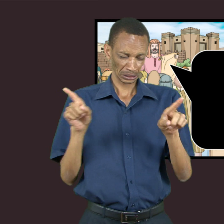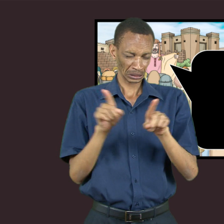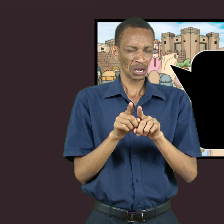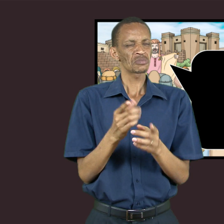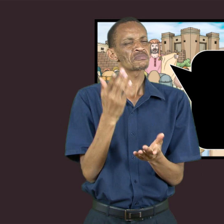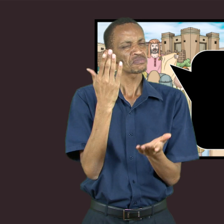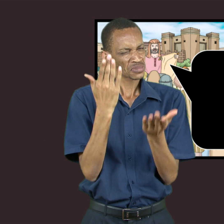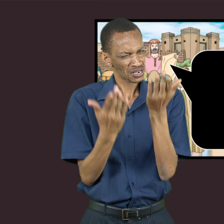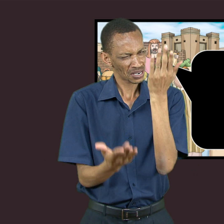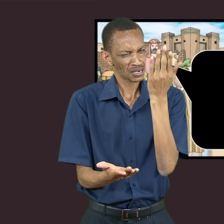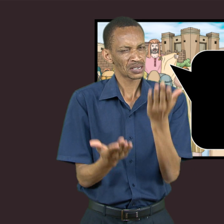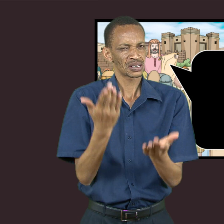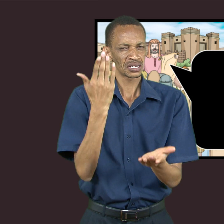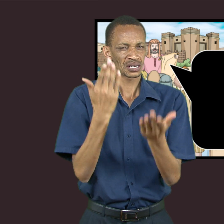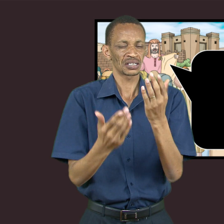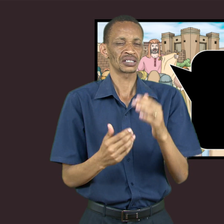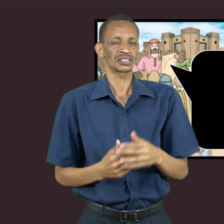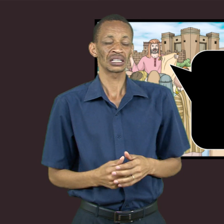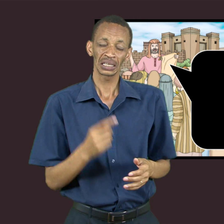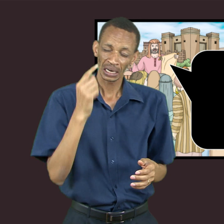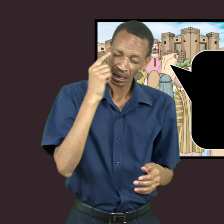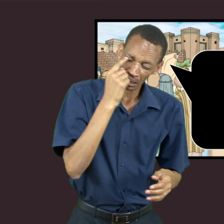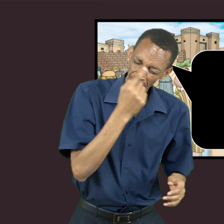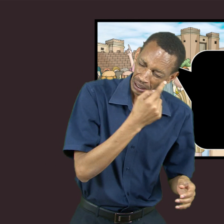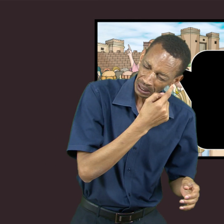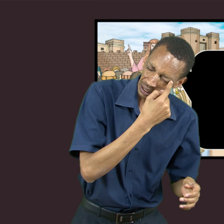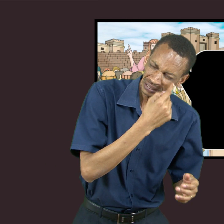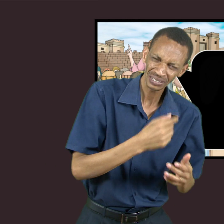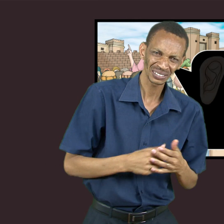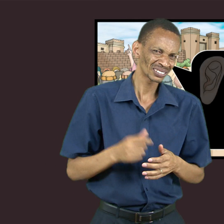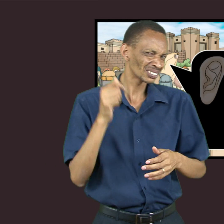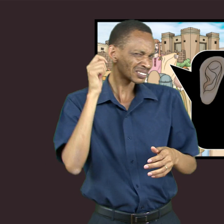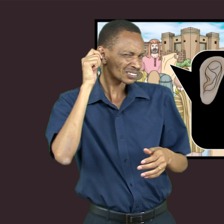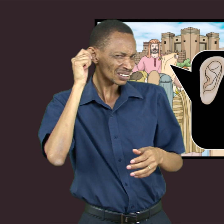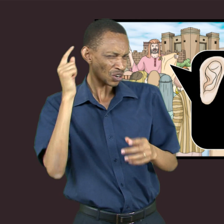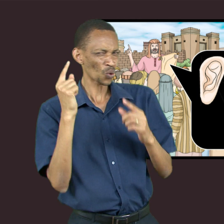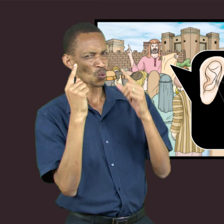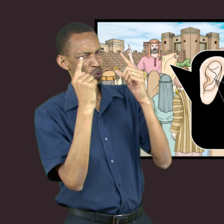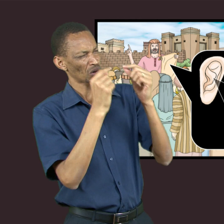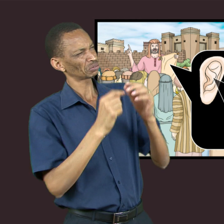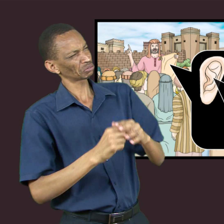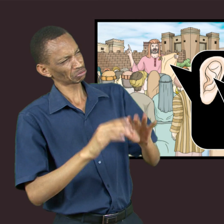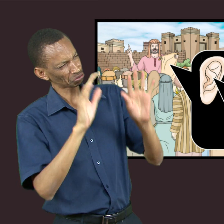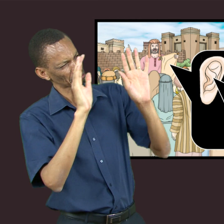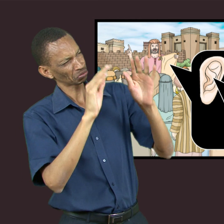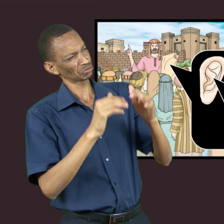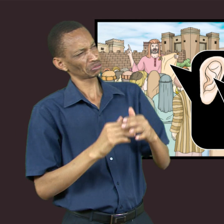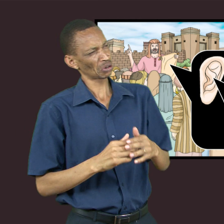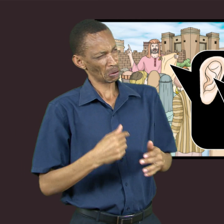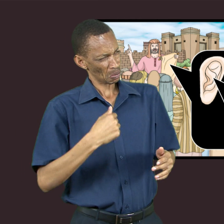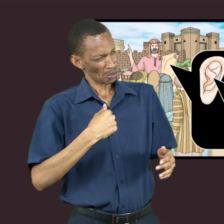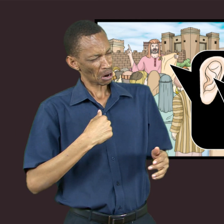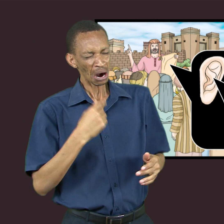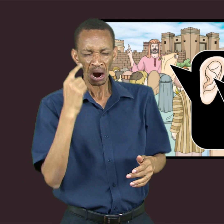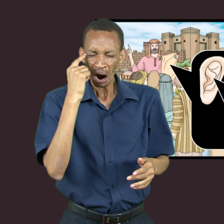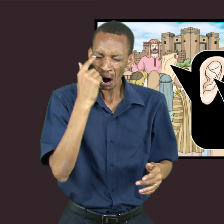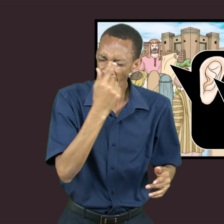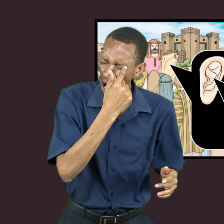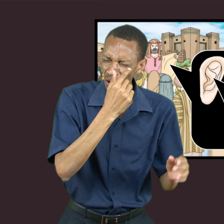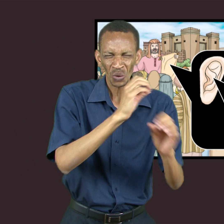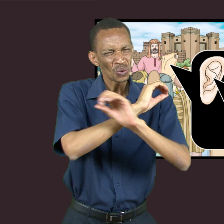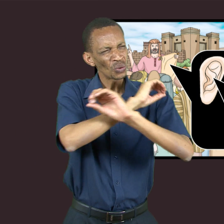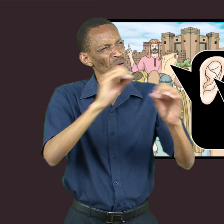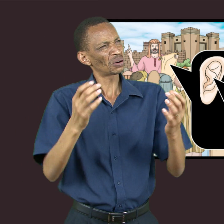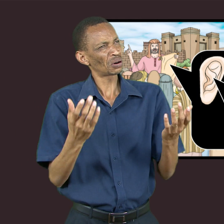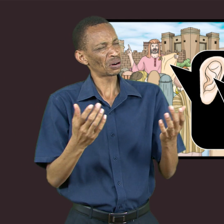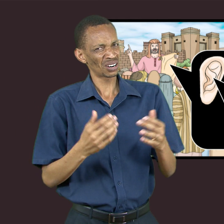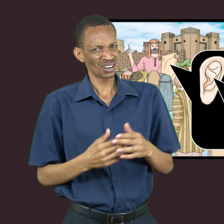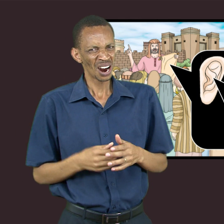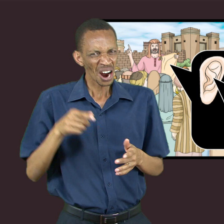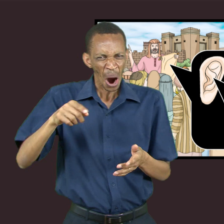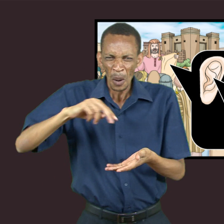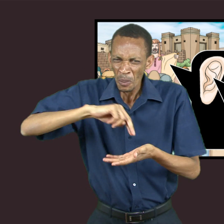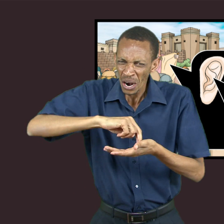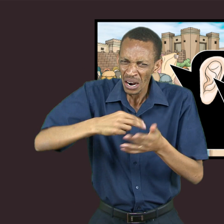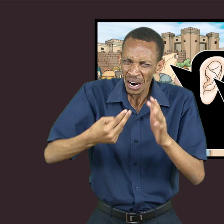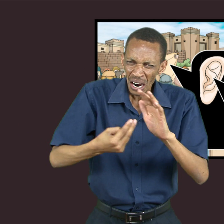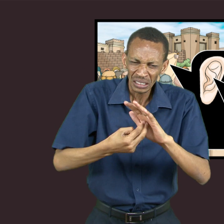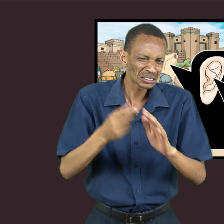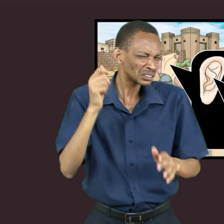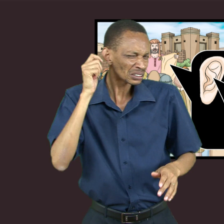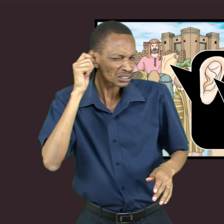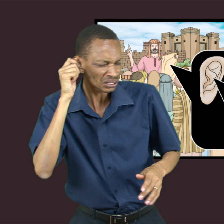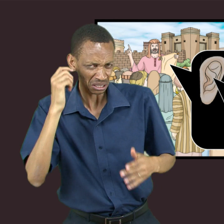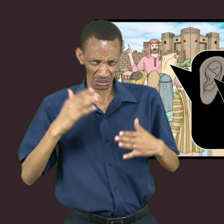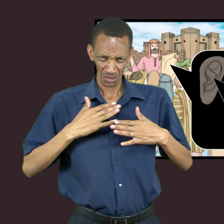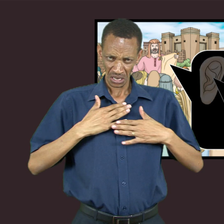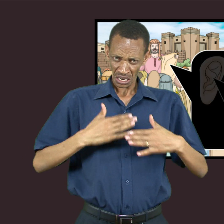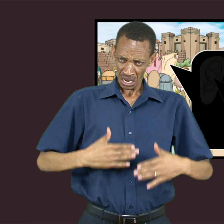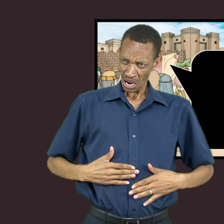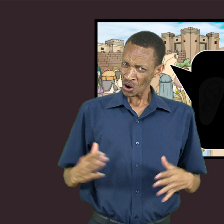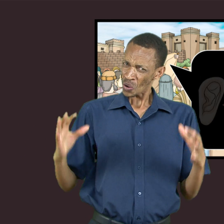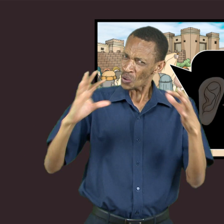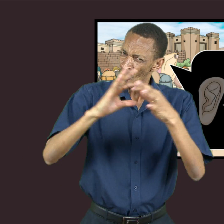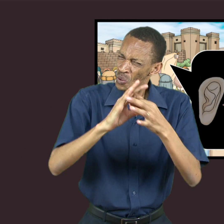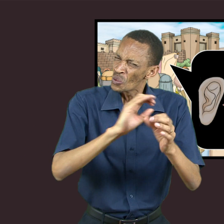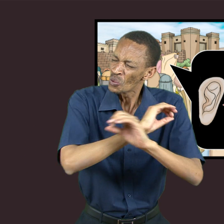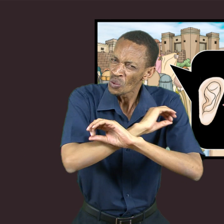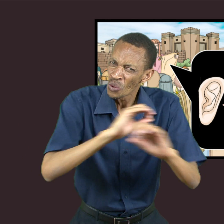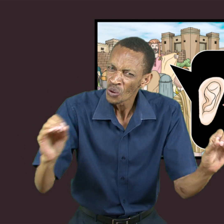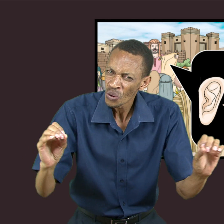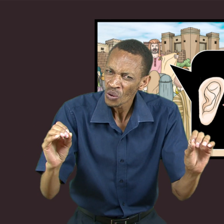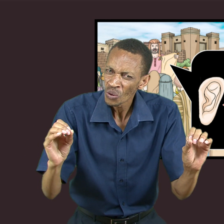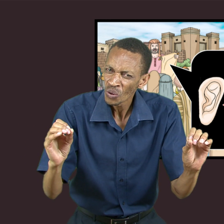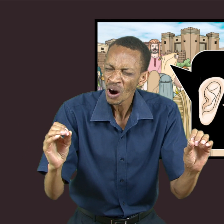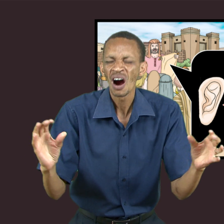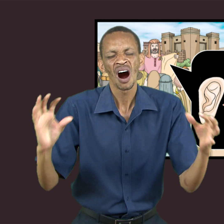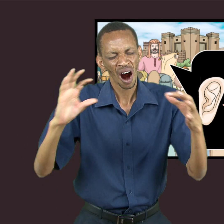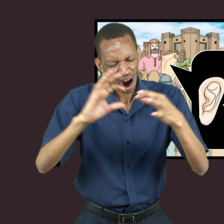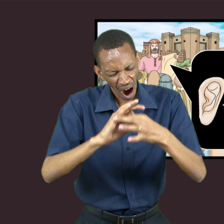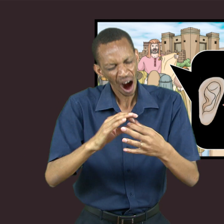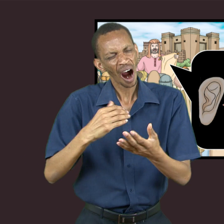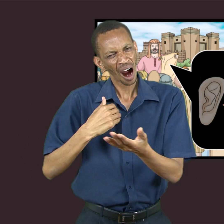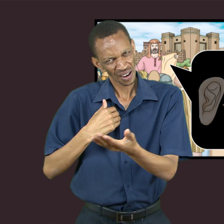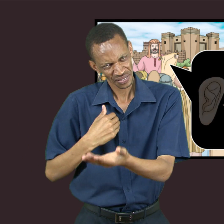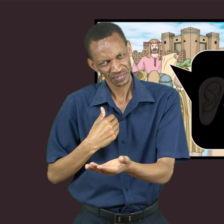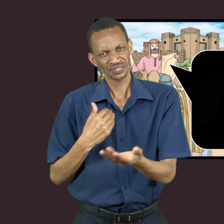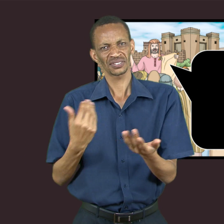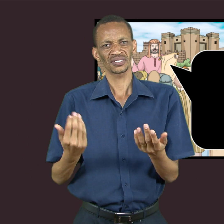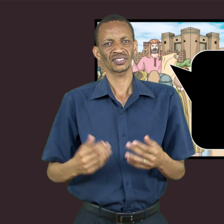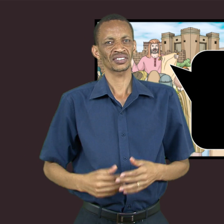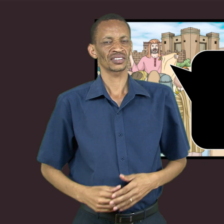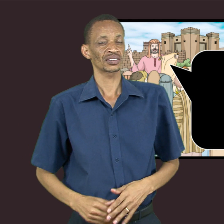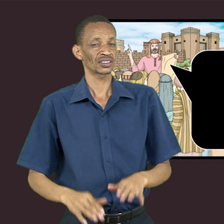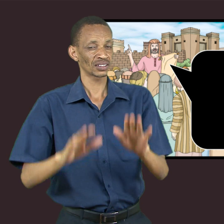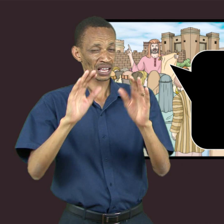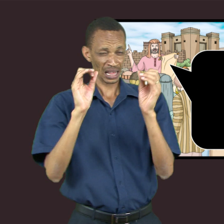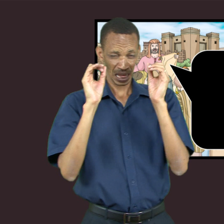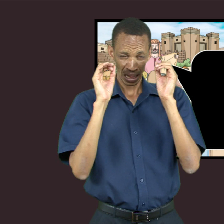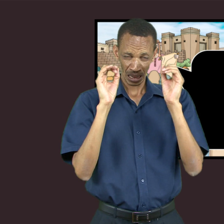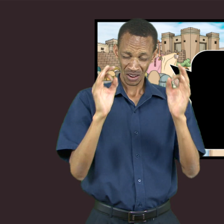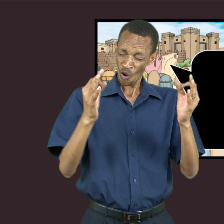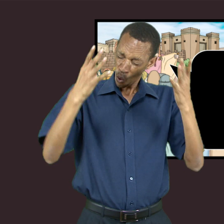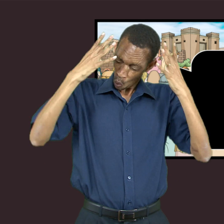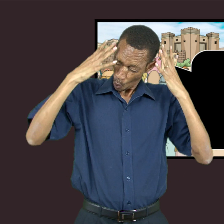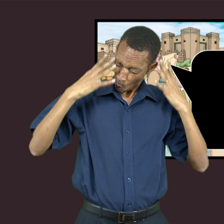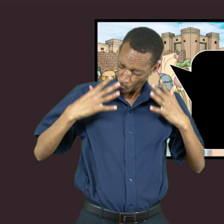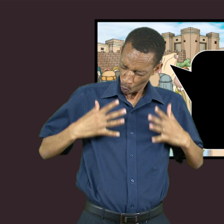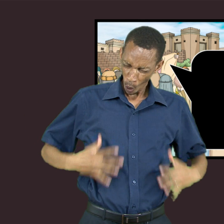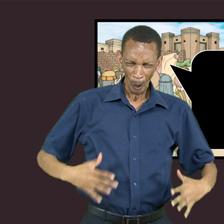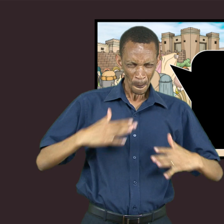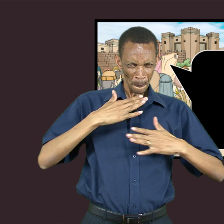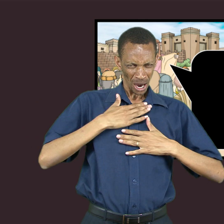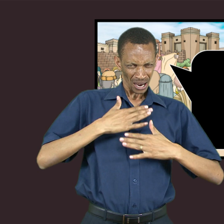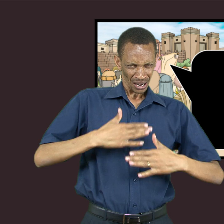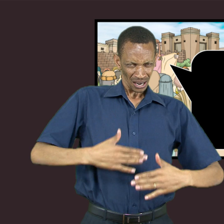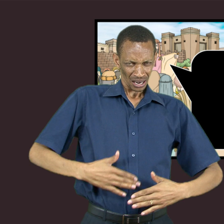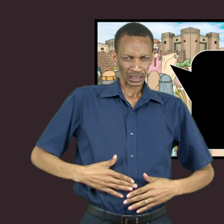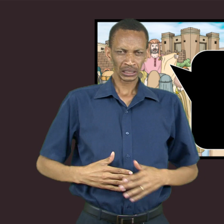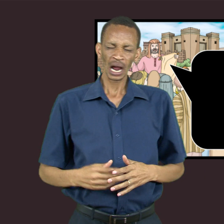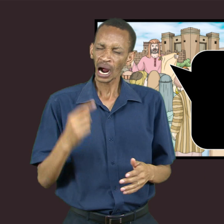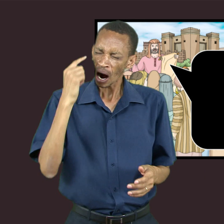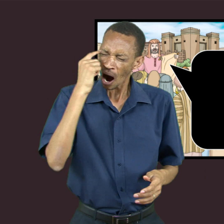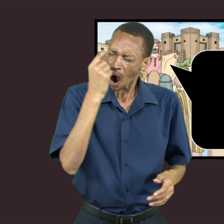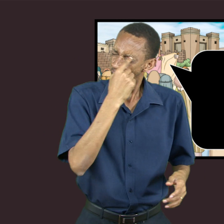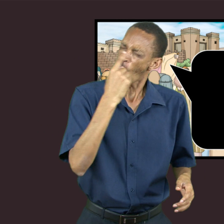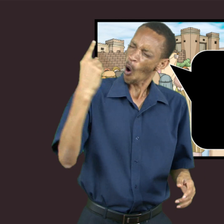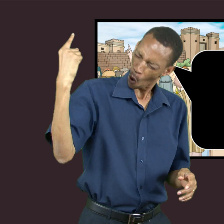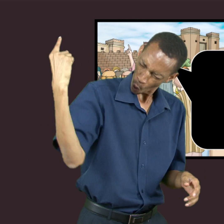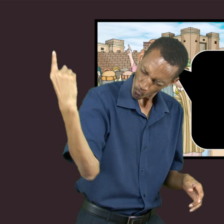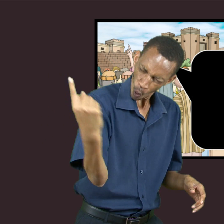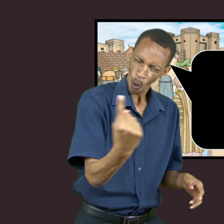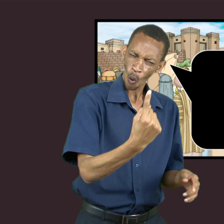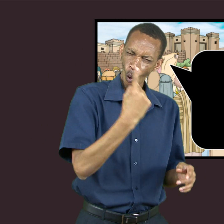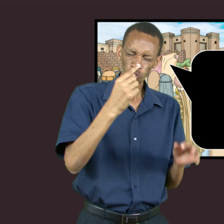And if the ear should say, “Because I am not an eye, I do not belong to the body,” that would not make it any less a part of the body.